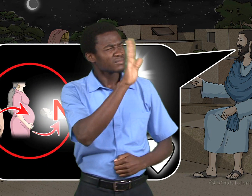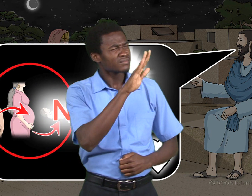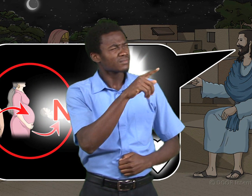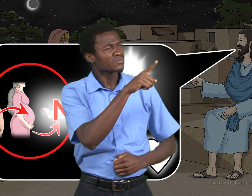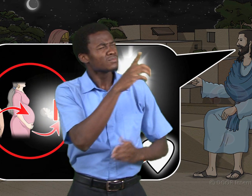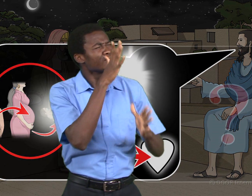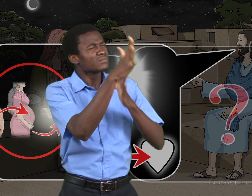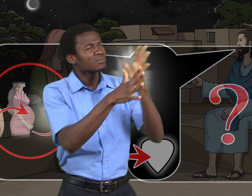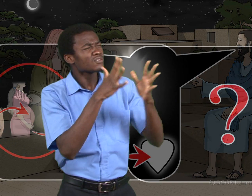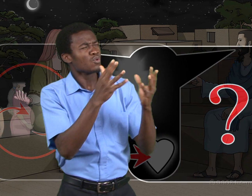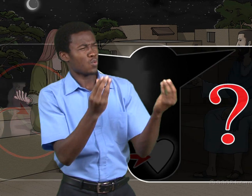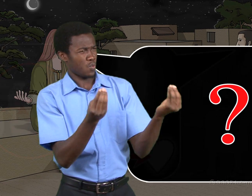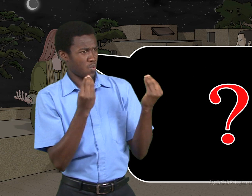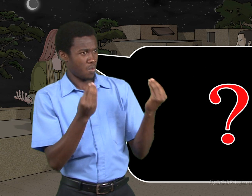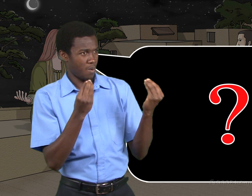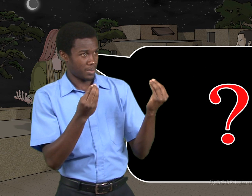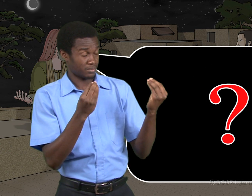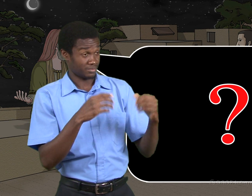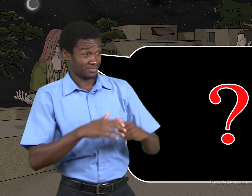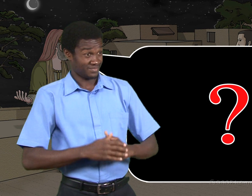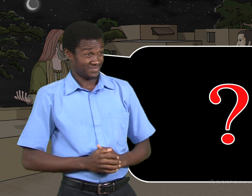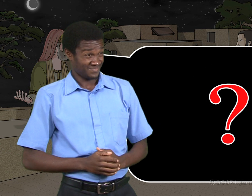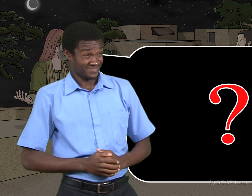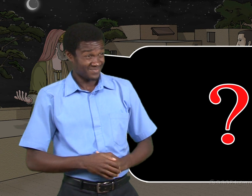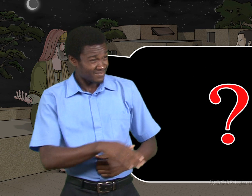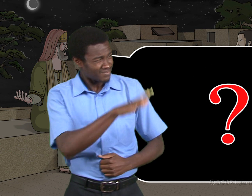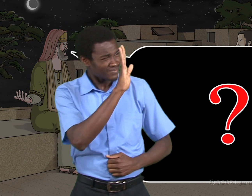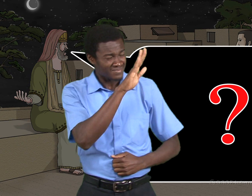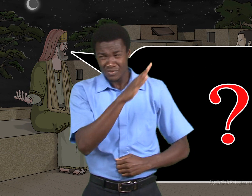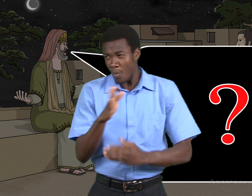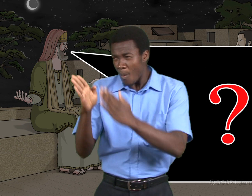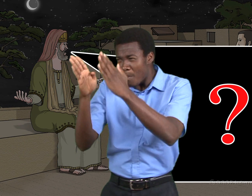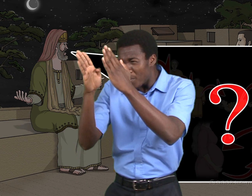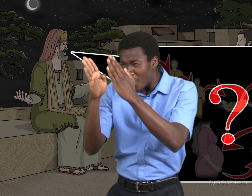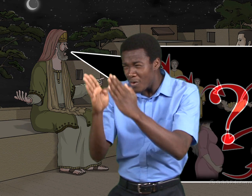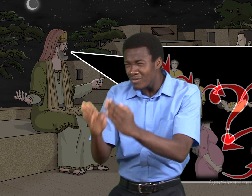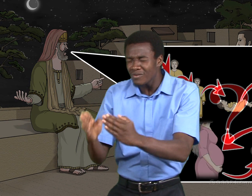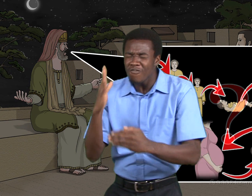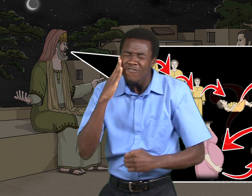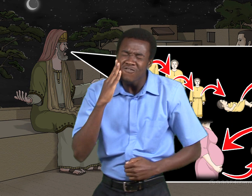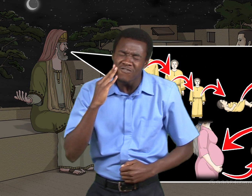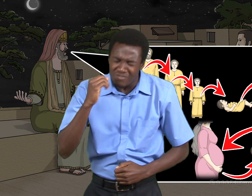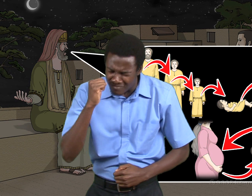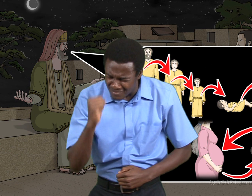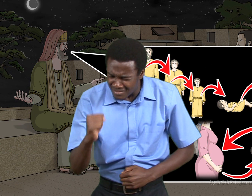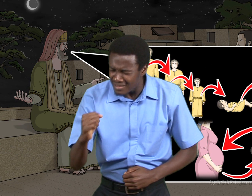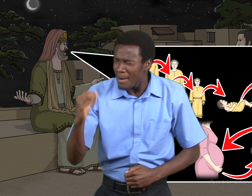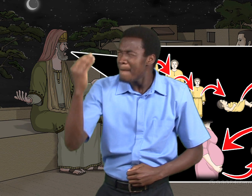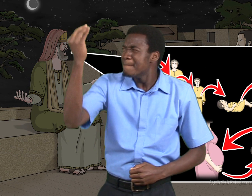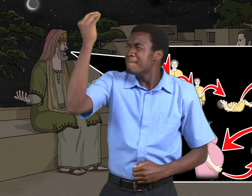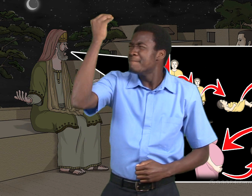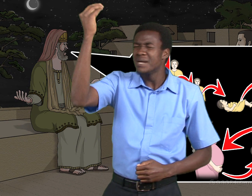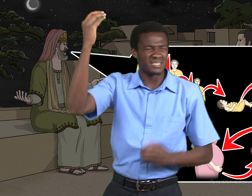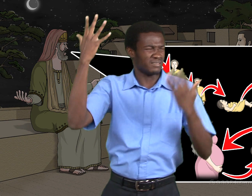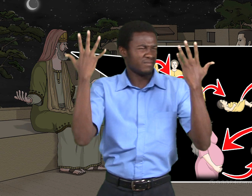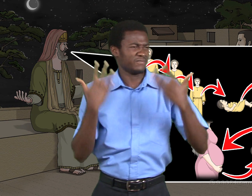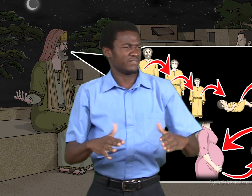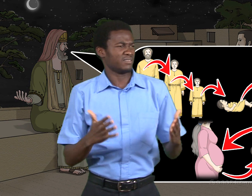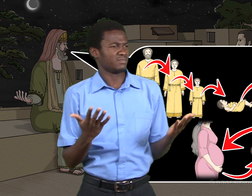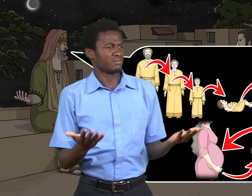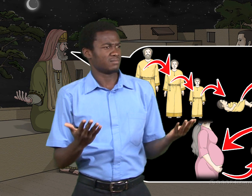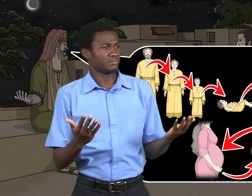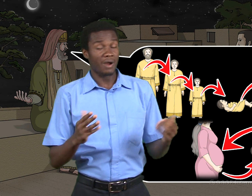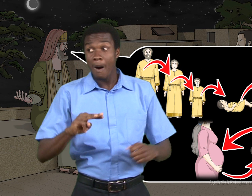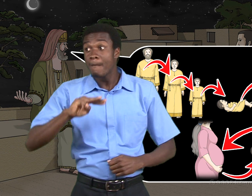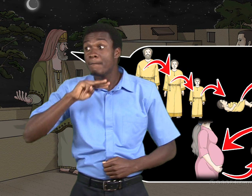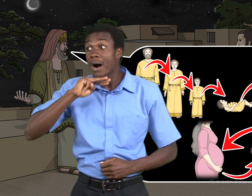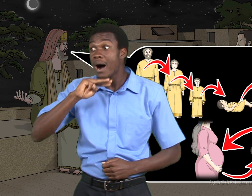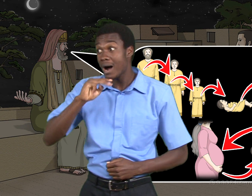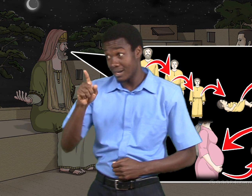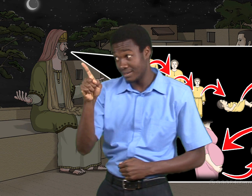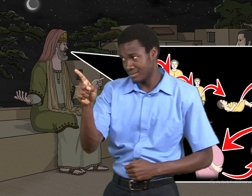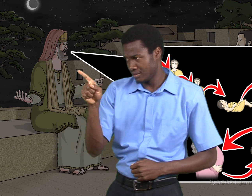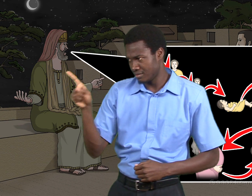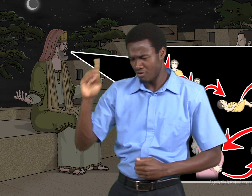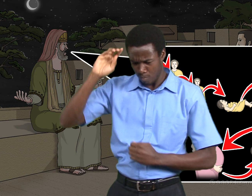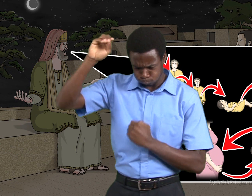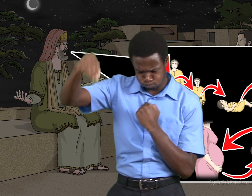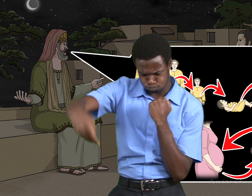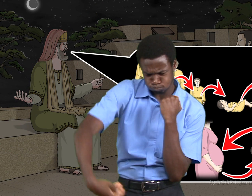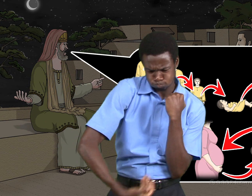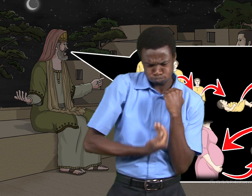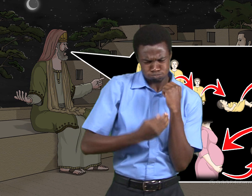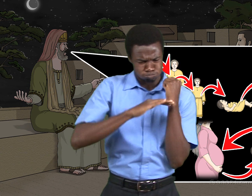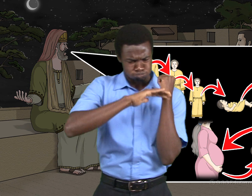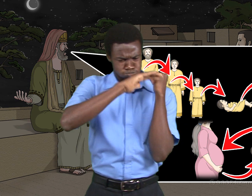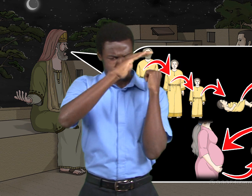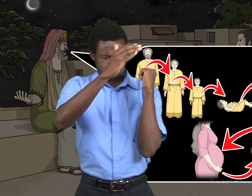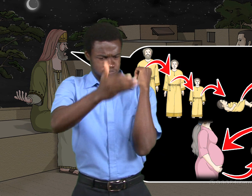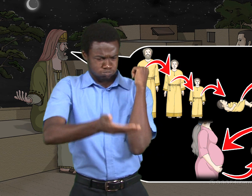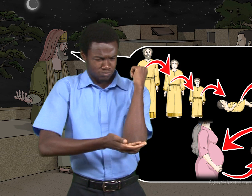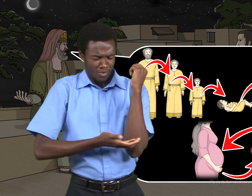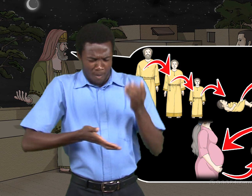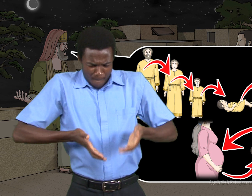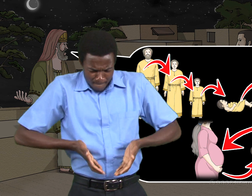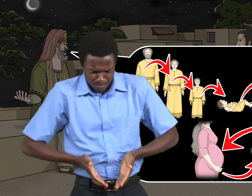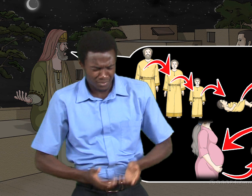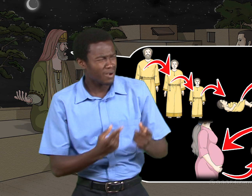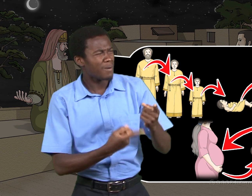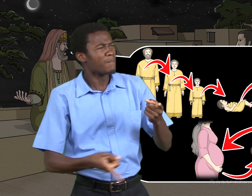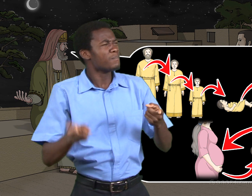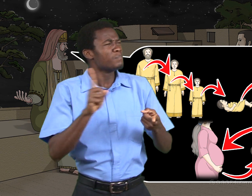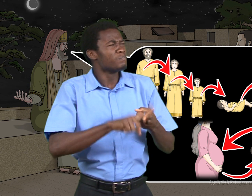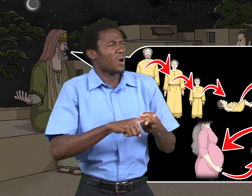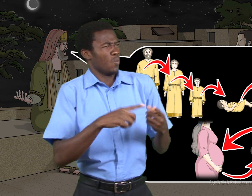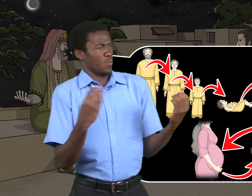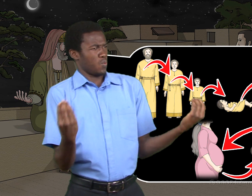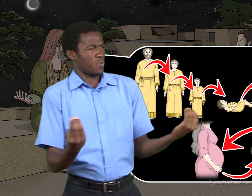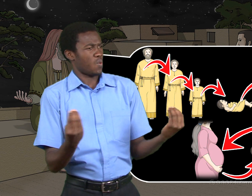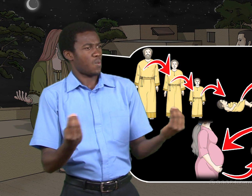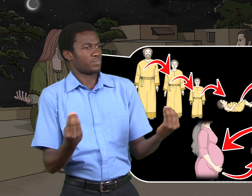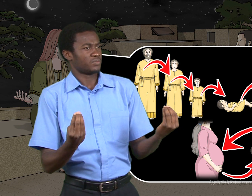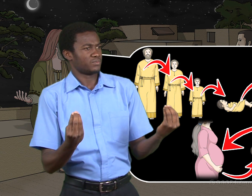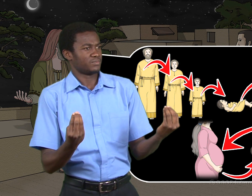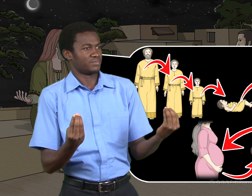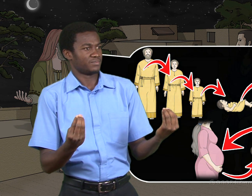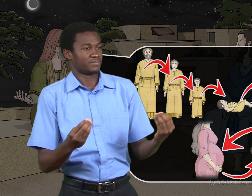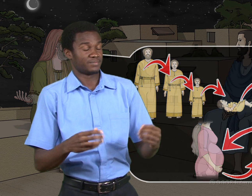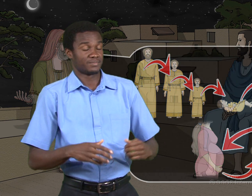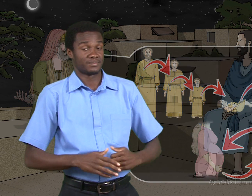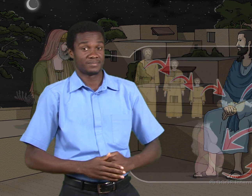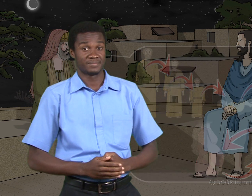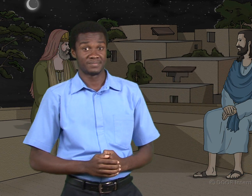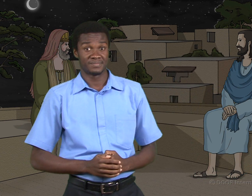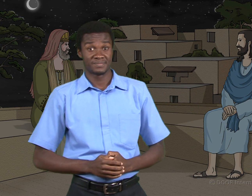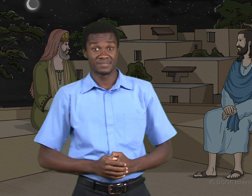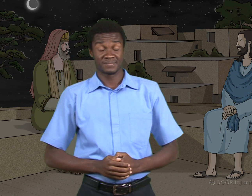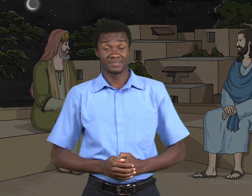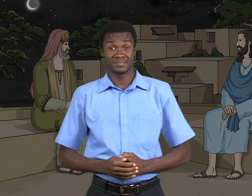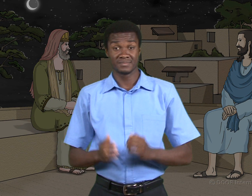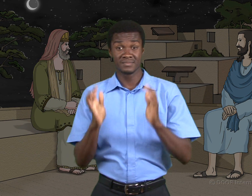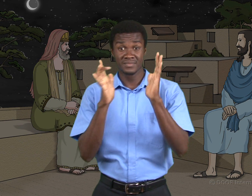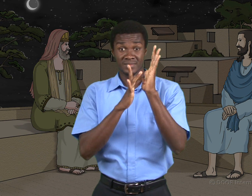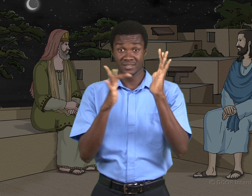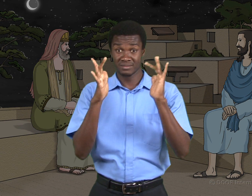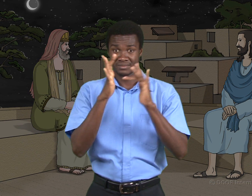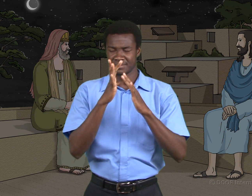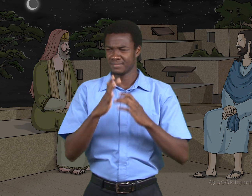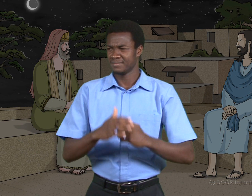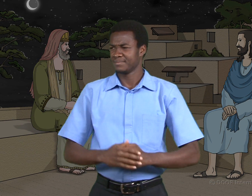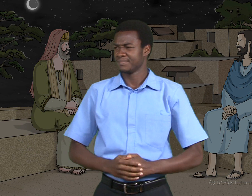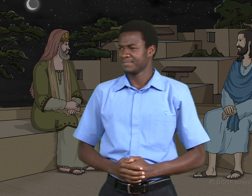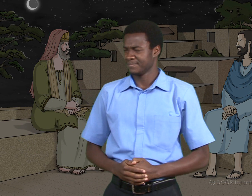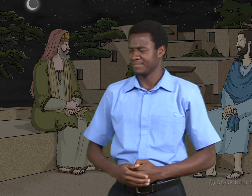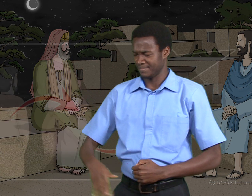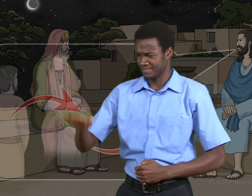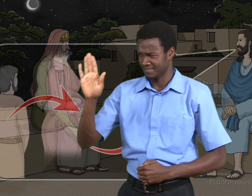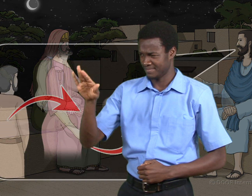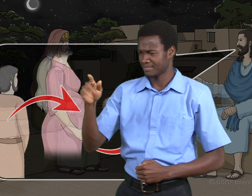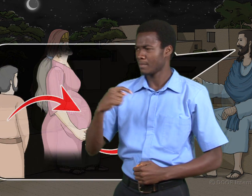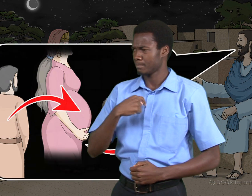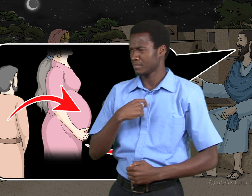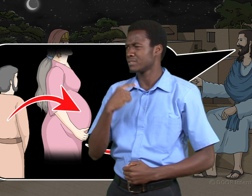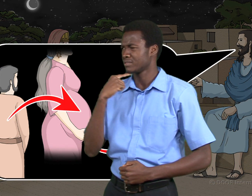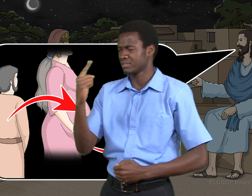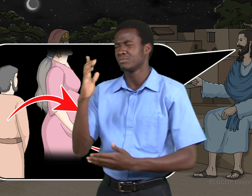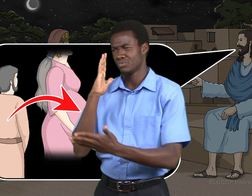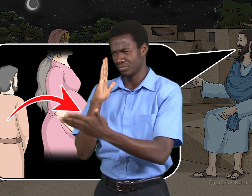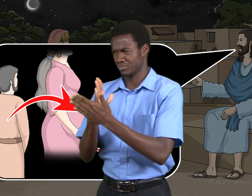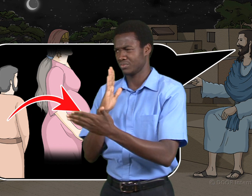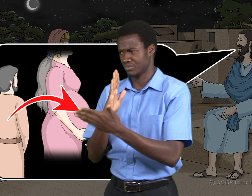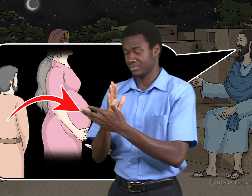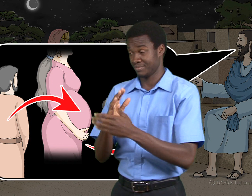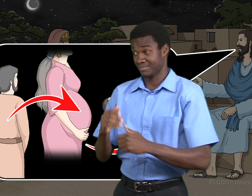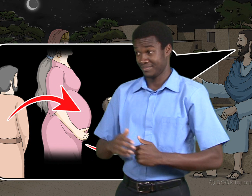“How can a man be born when he is old?” Nicodemus asked. “Can he enter his mother’s womb a second time to be born?”